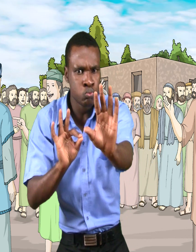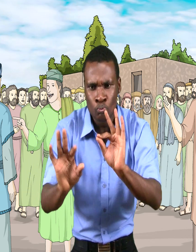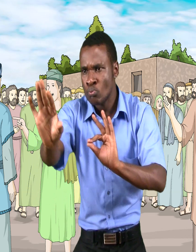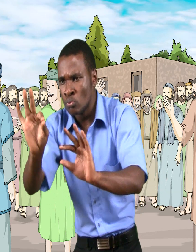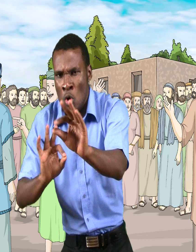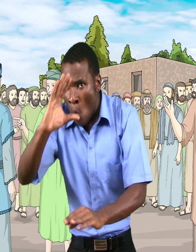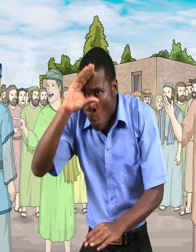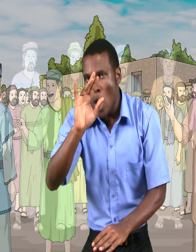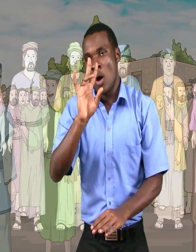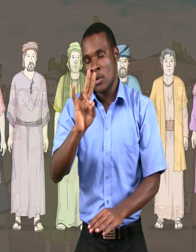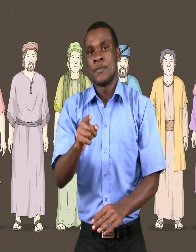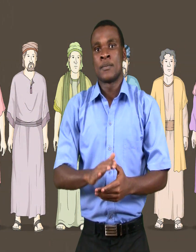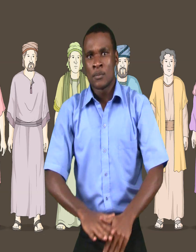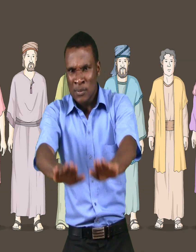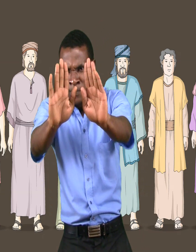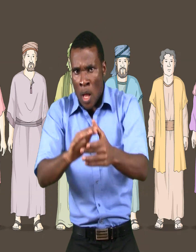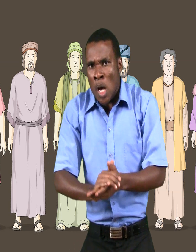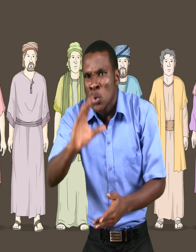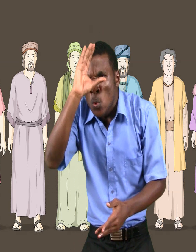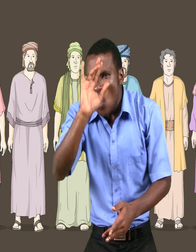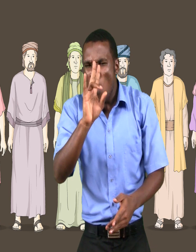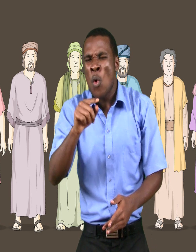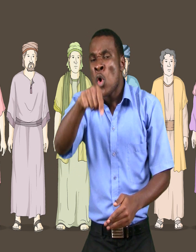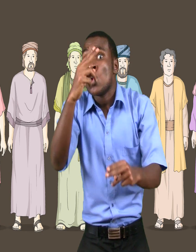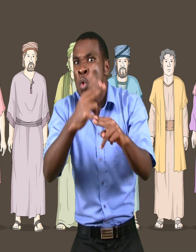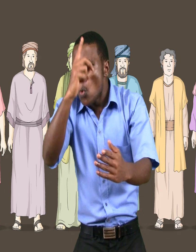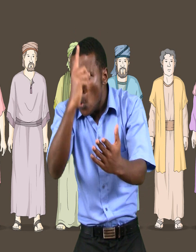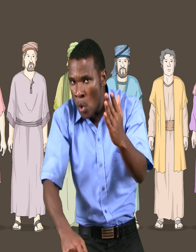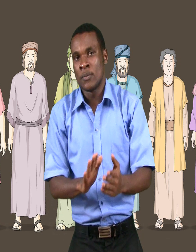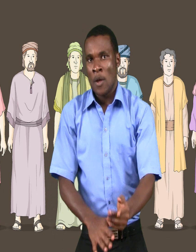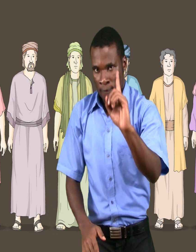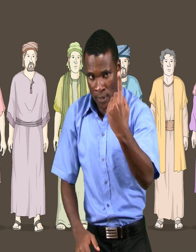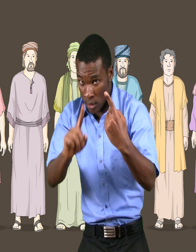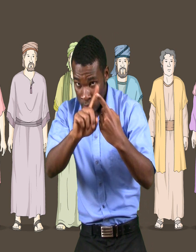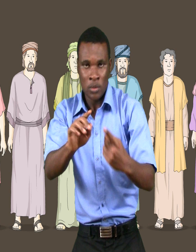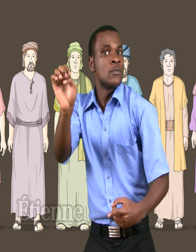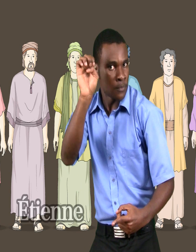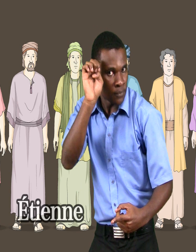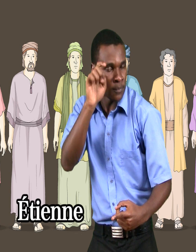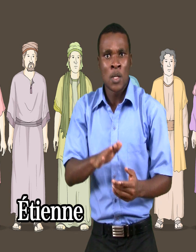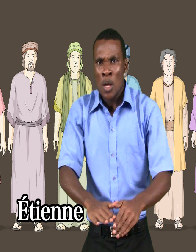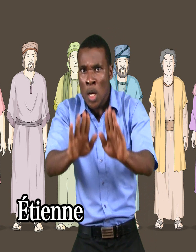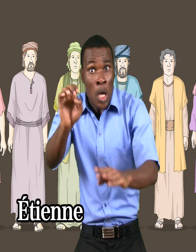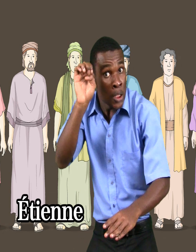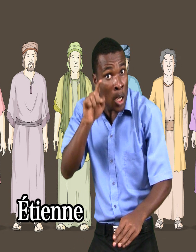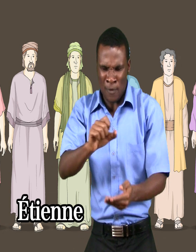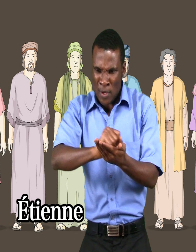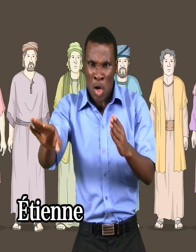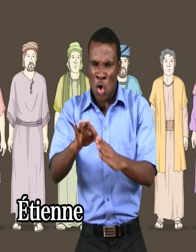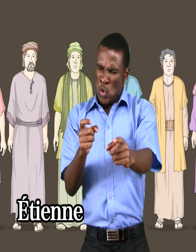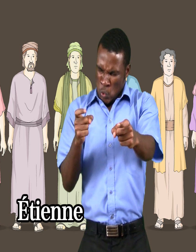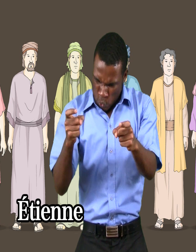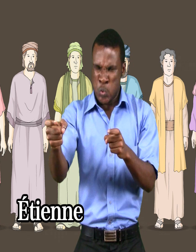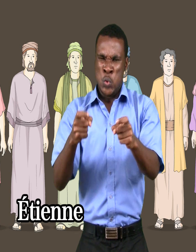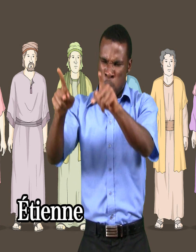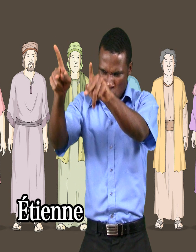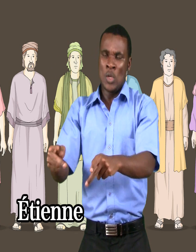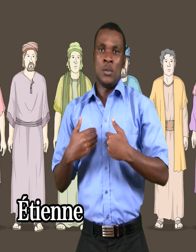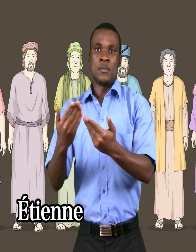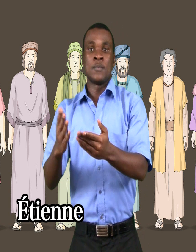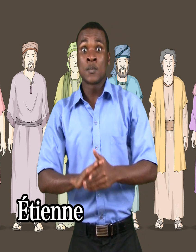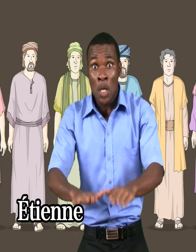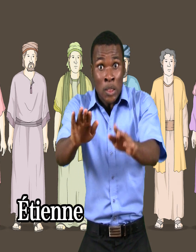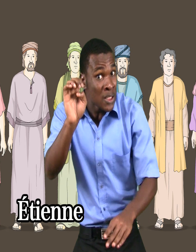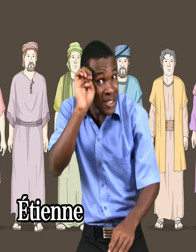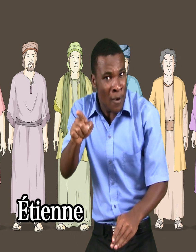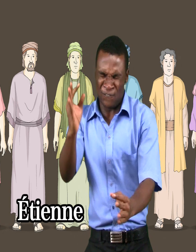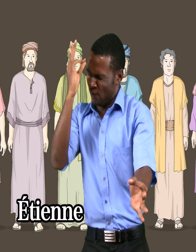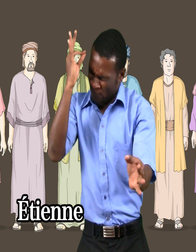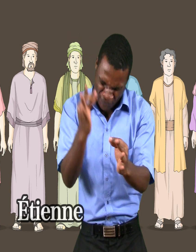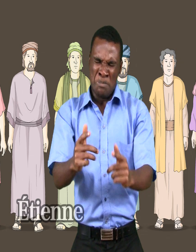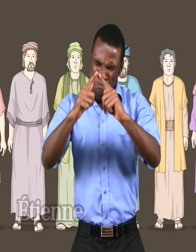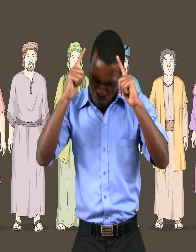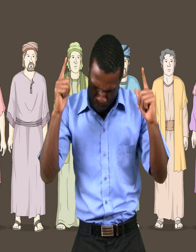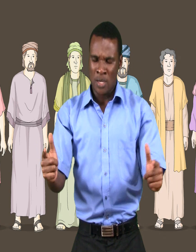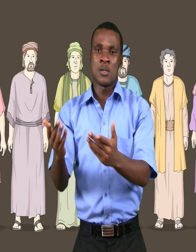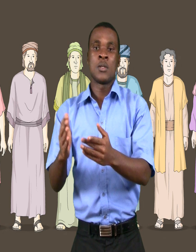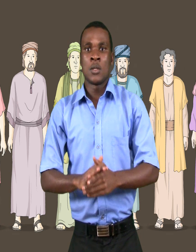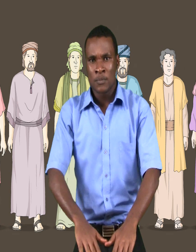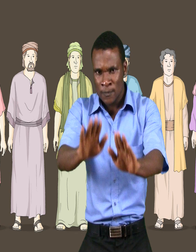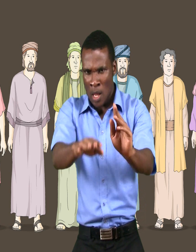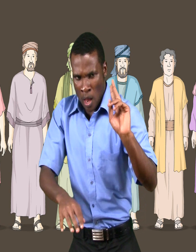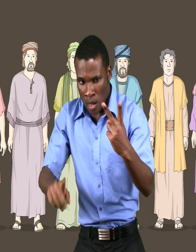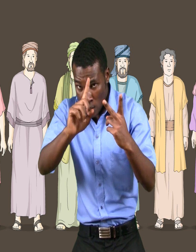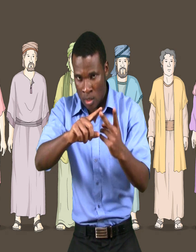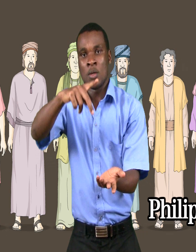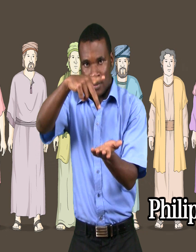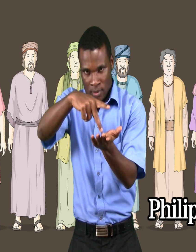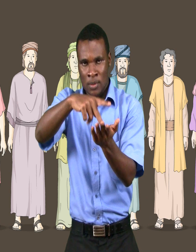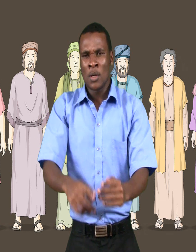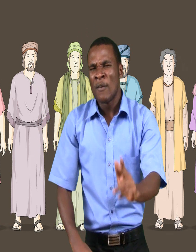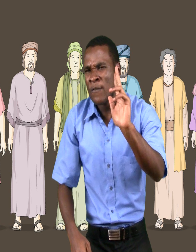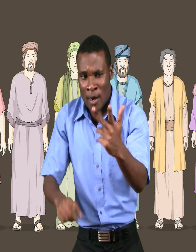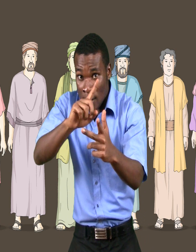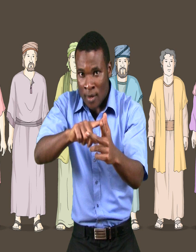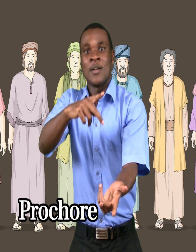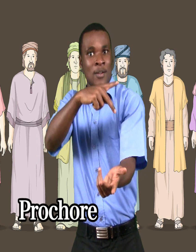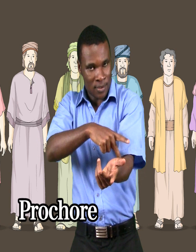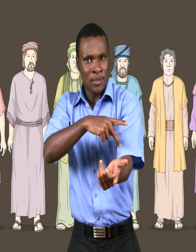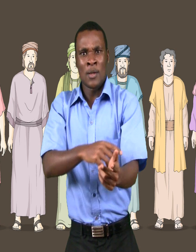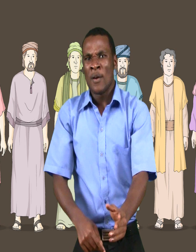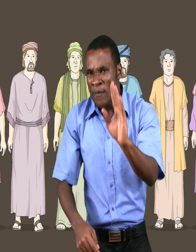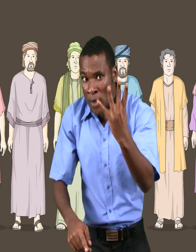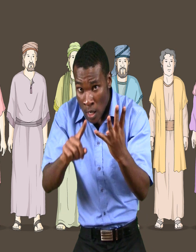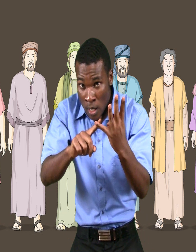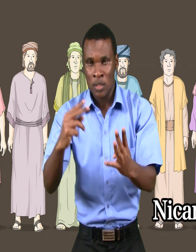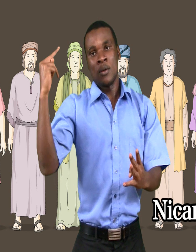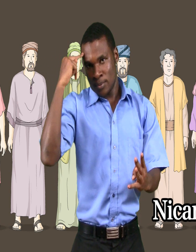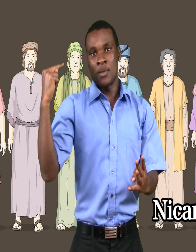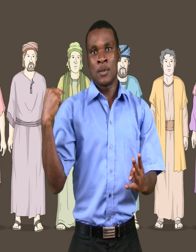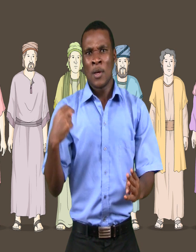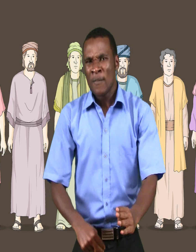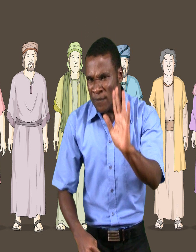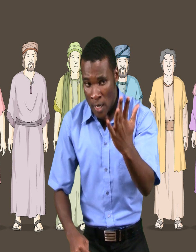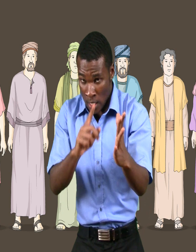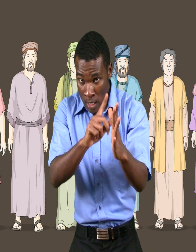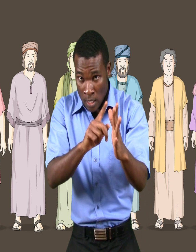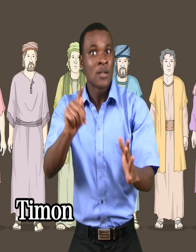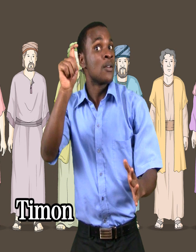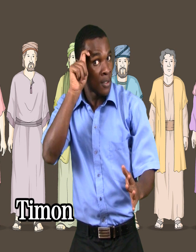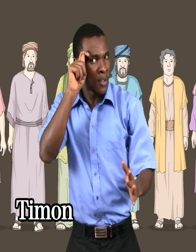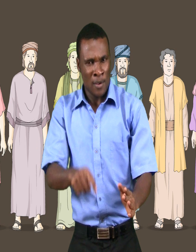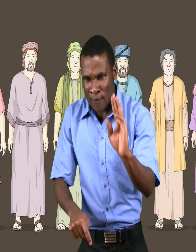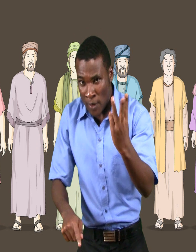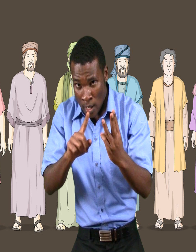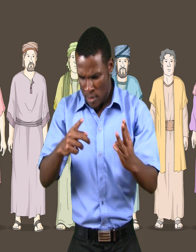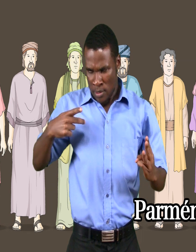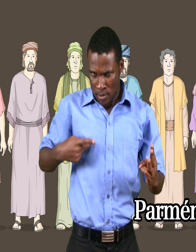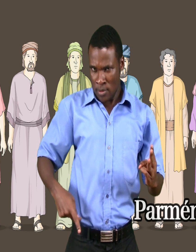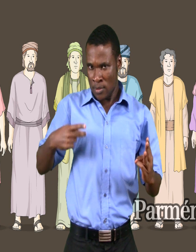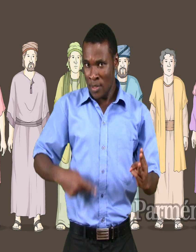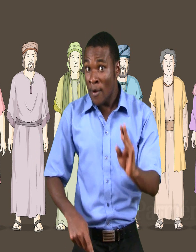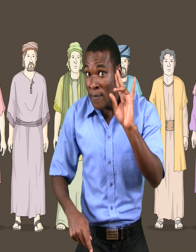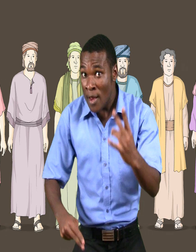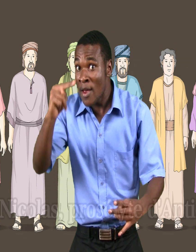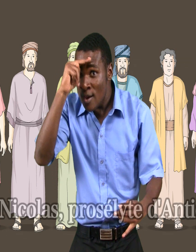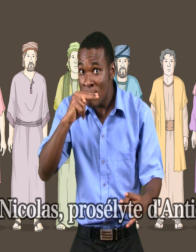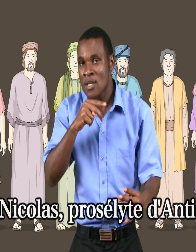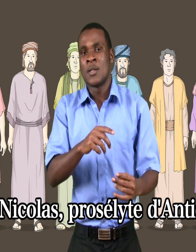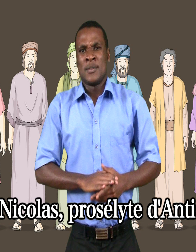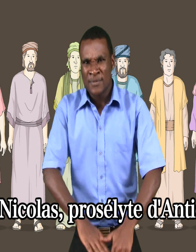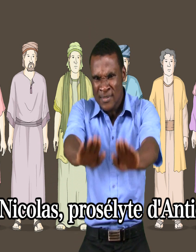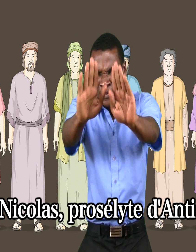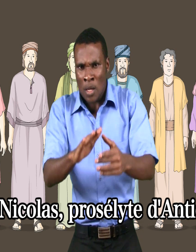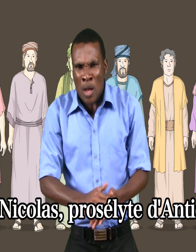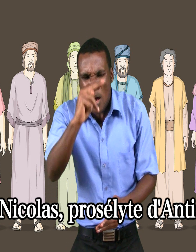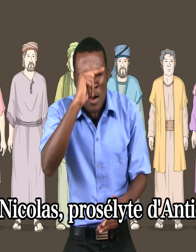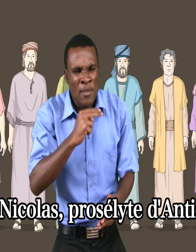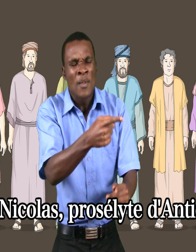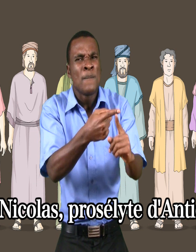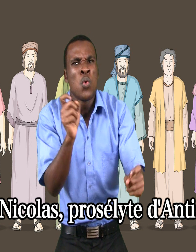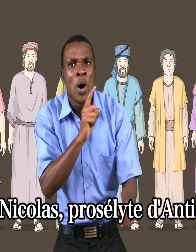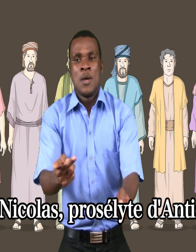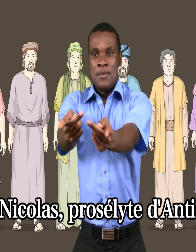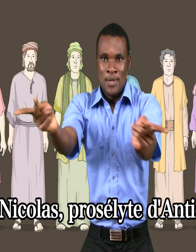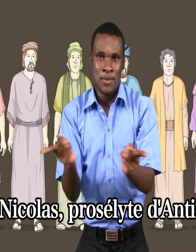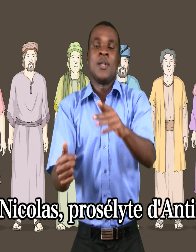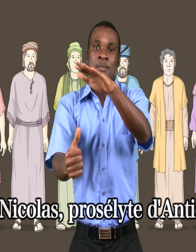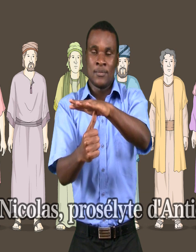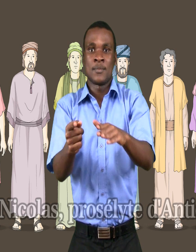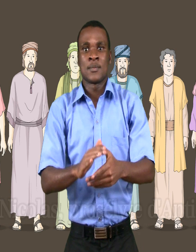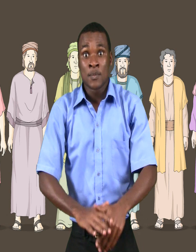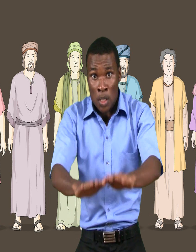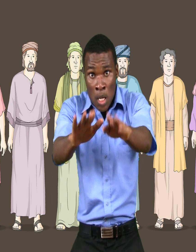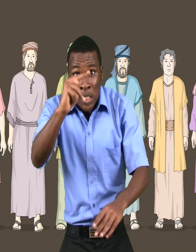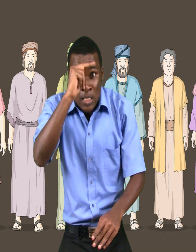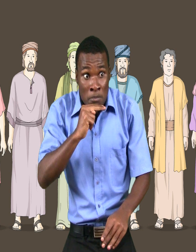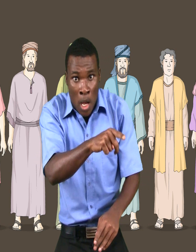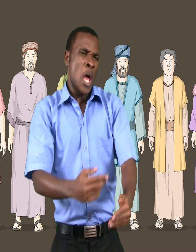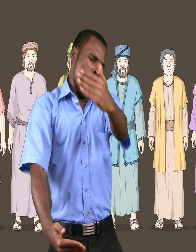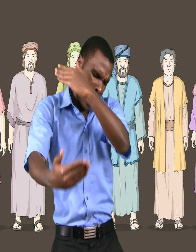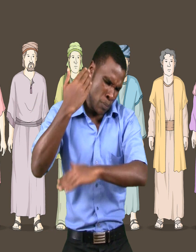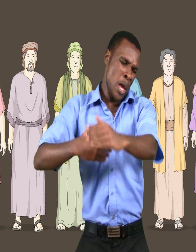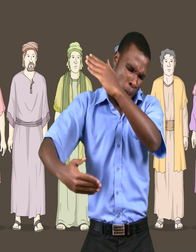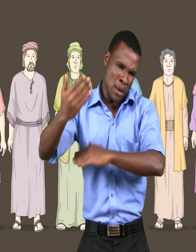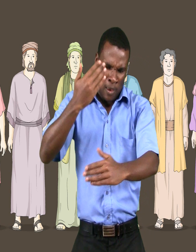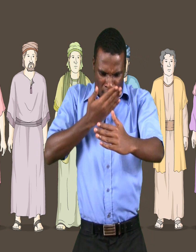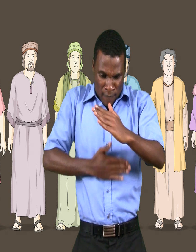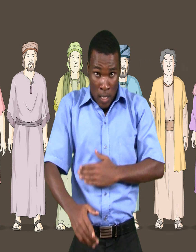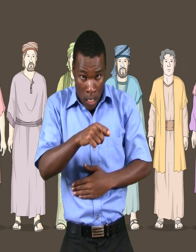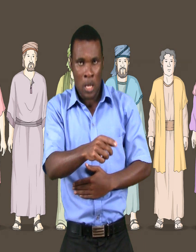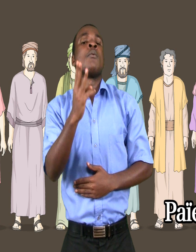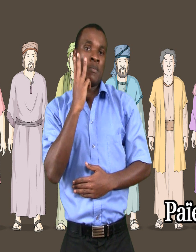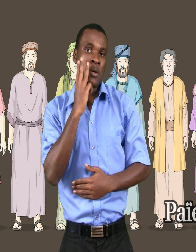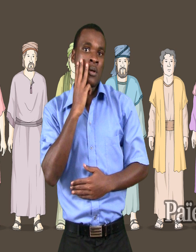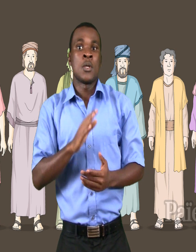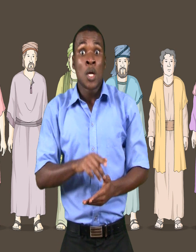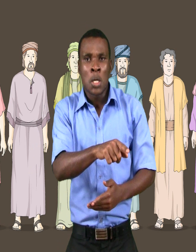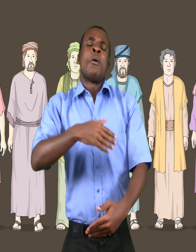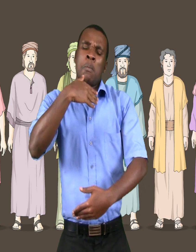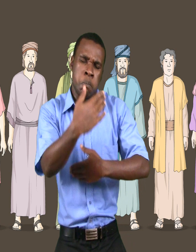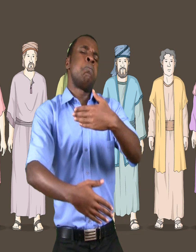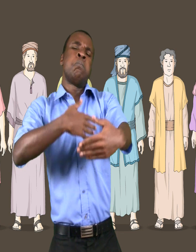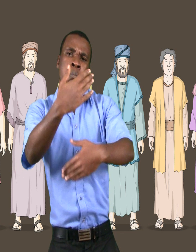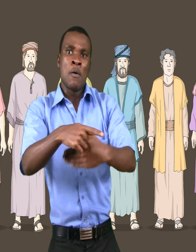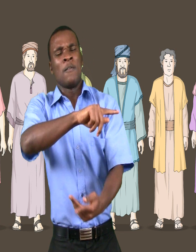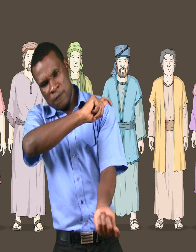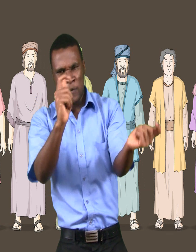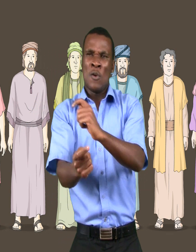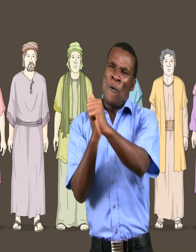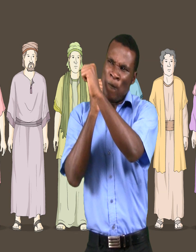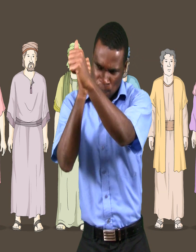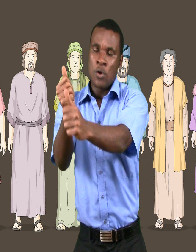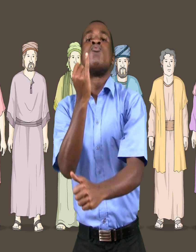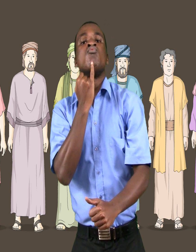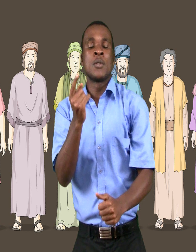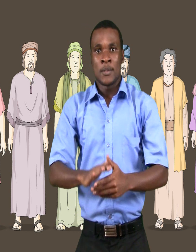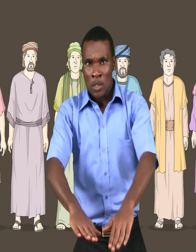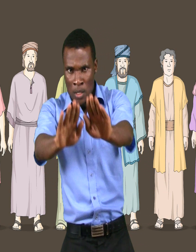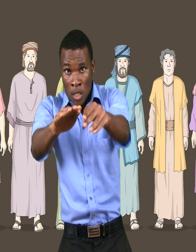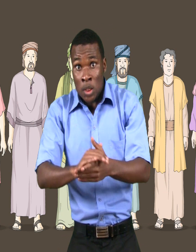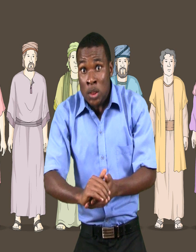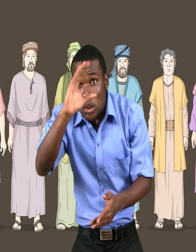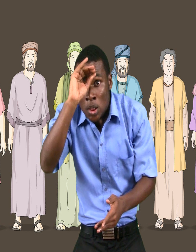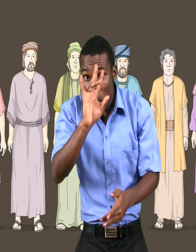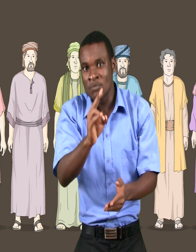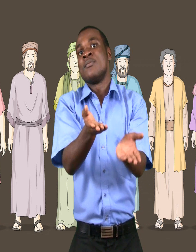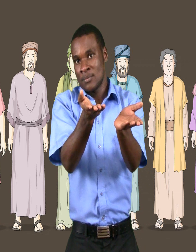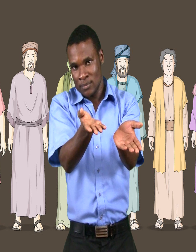They chose Stephen, a man full of faith and of the Holy Spirit, as well as Philip, Prochorus, Nicanor, Timon, Parmenas, and Nicolas from Antioch, a convert to Judaism.